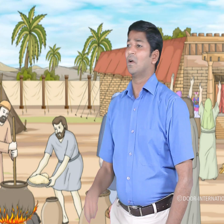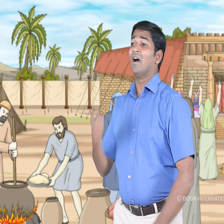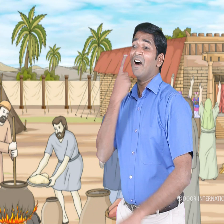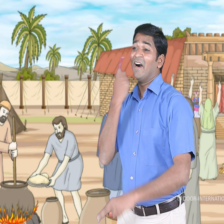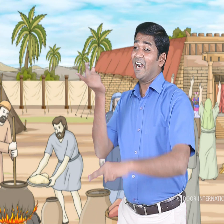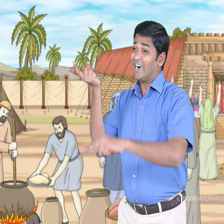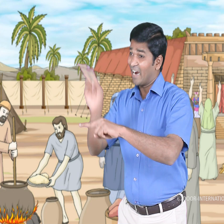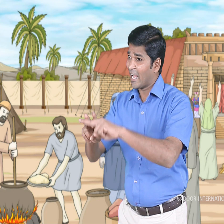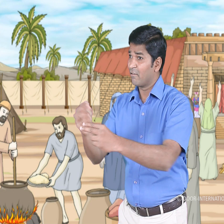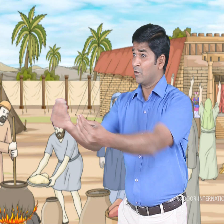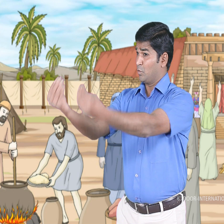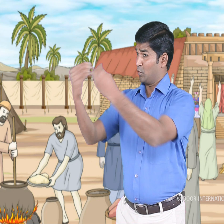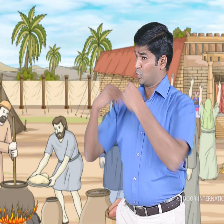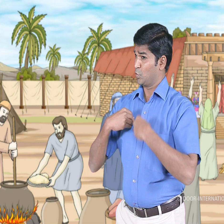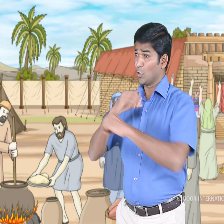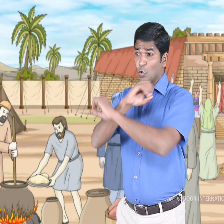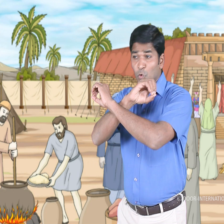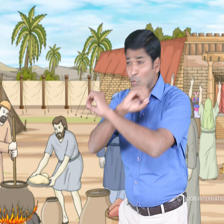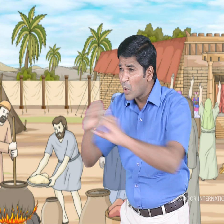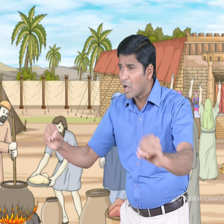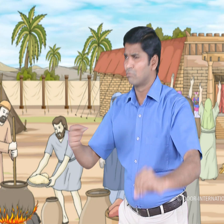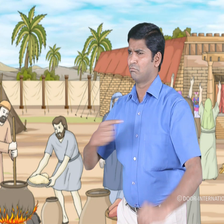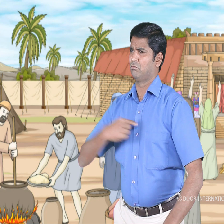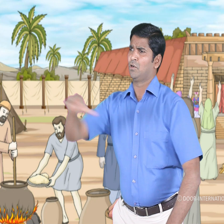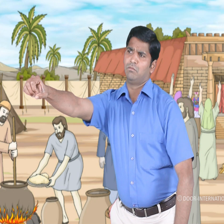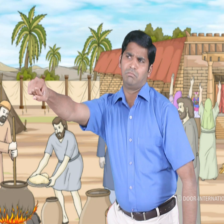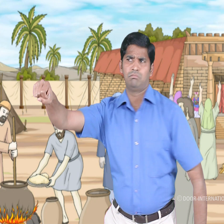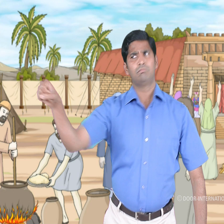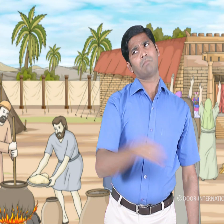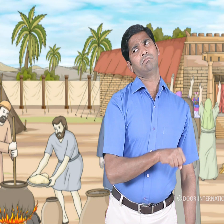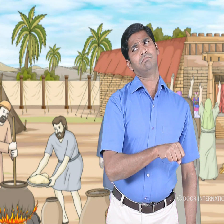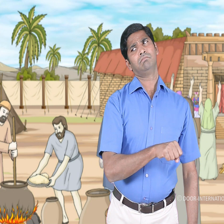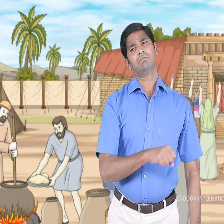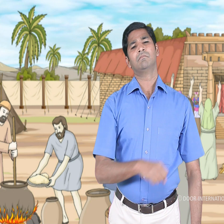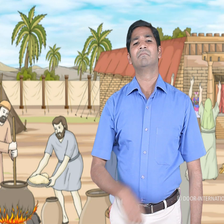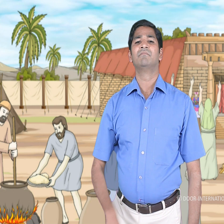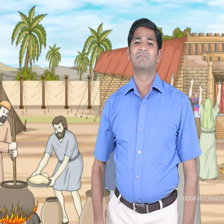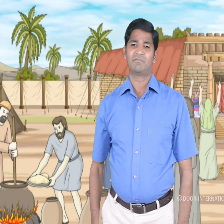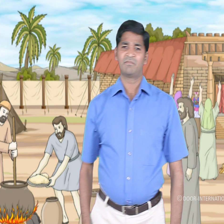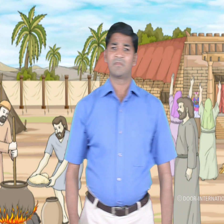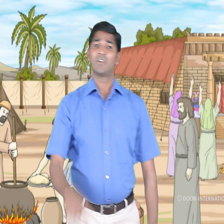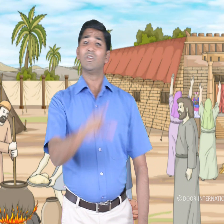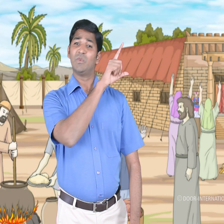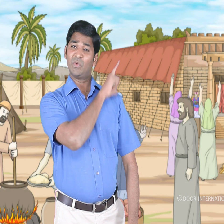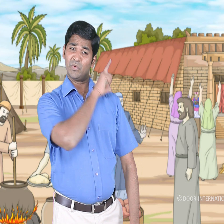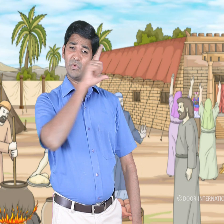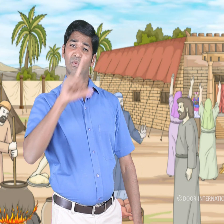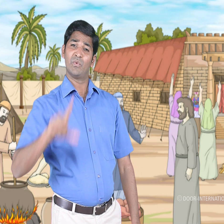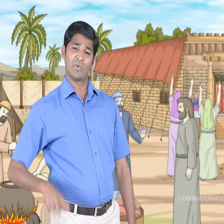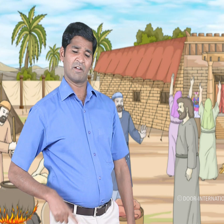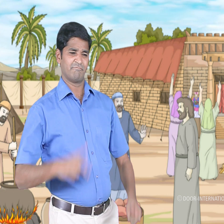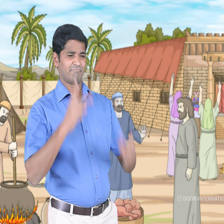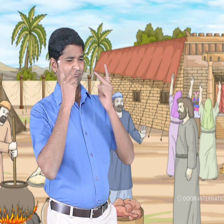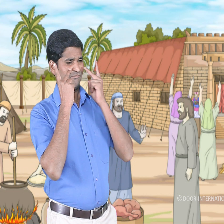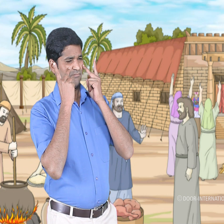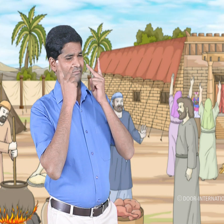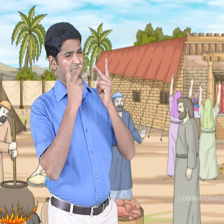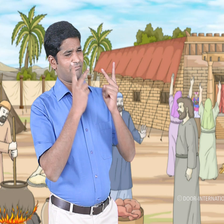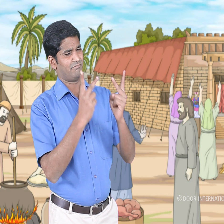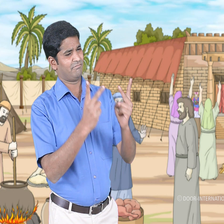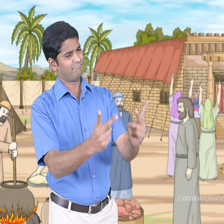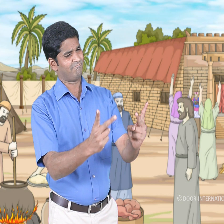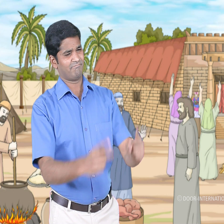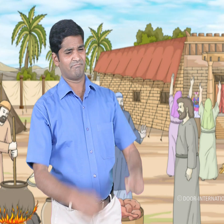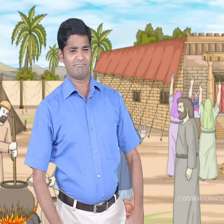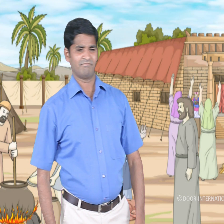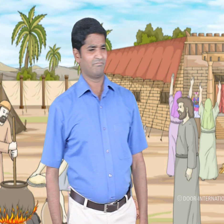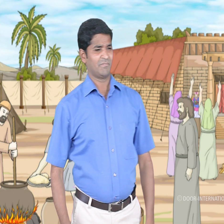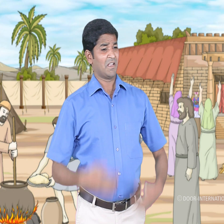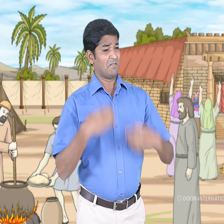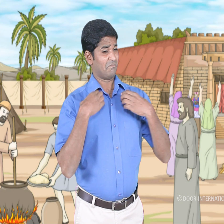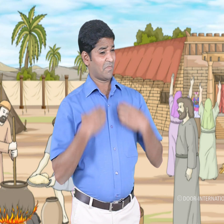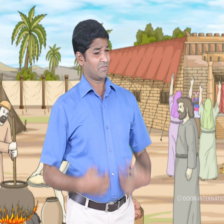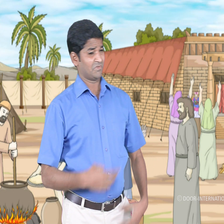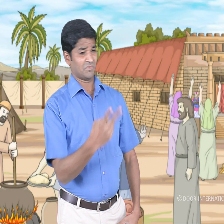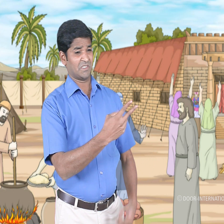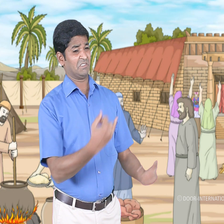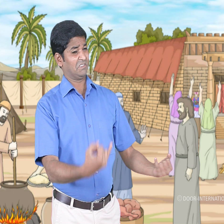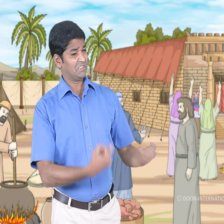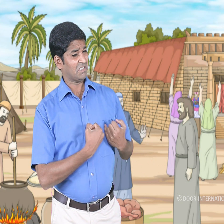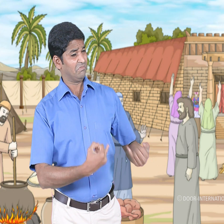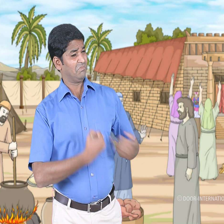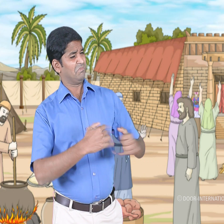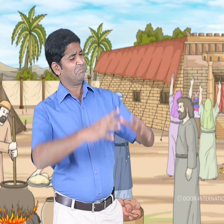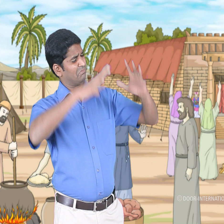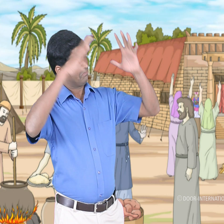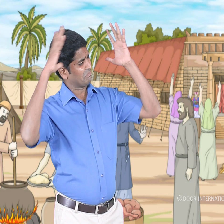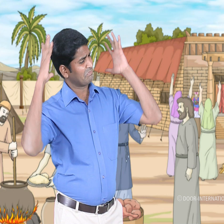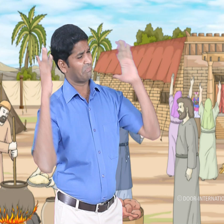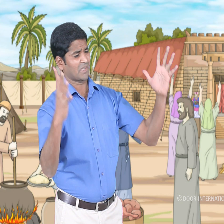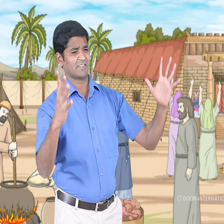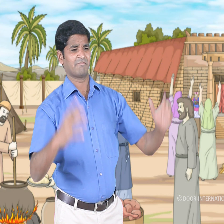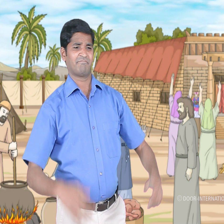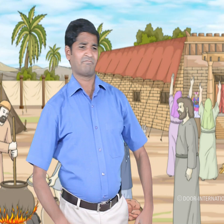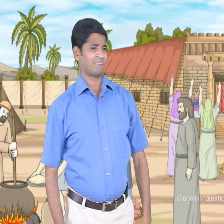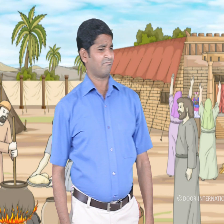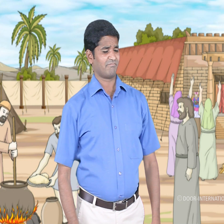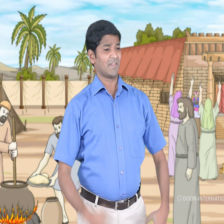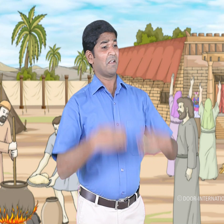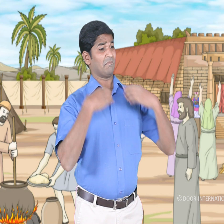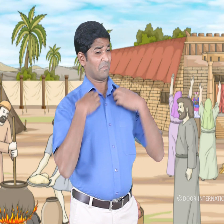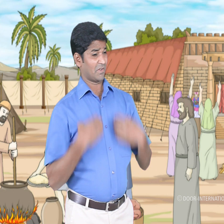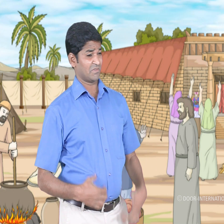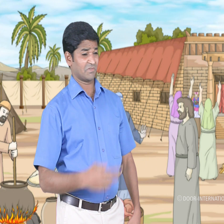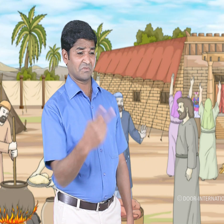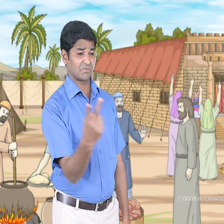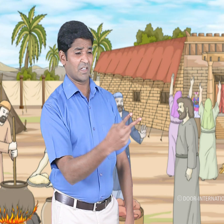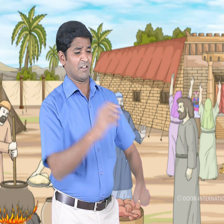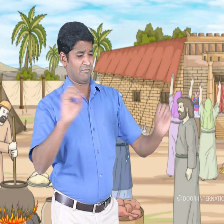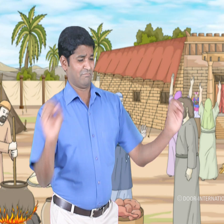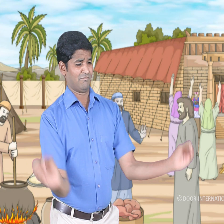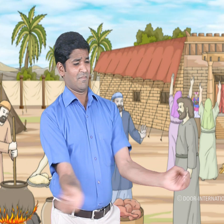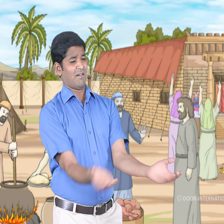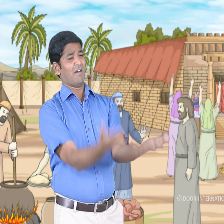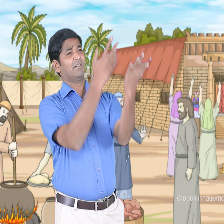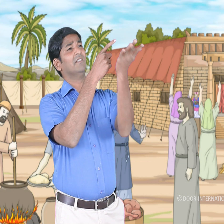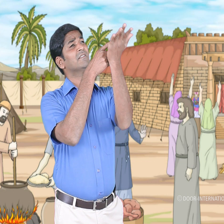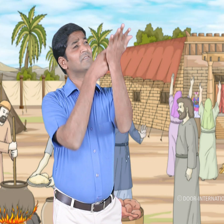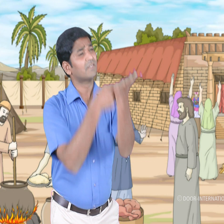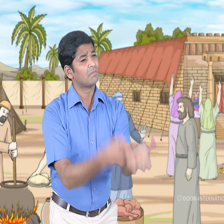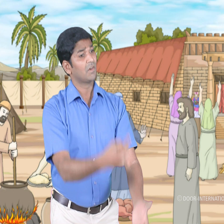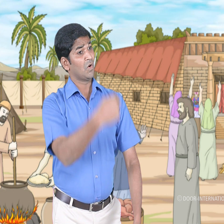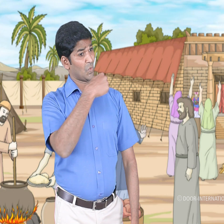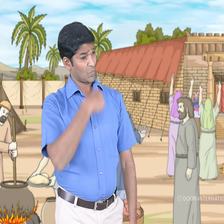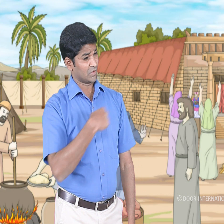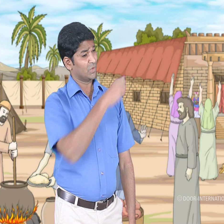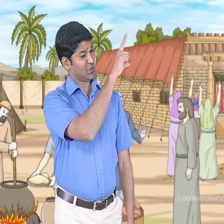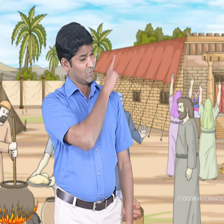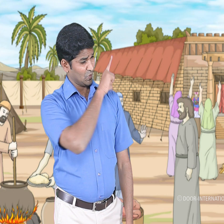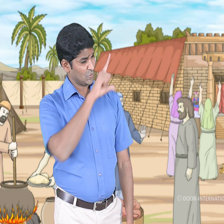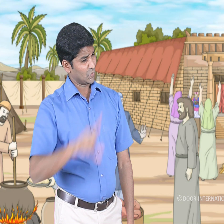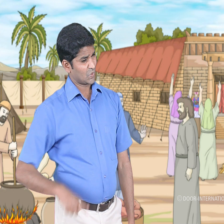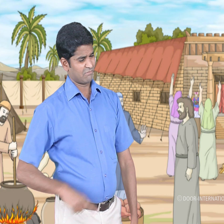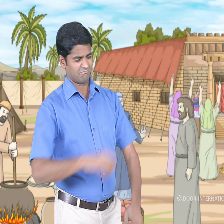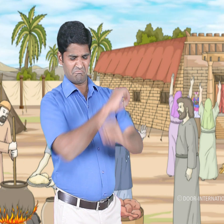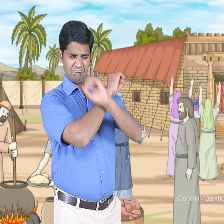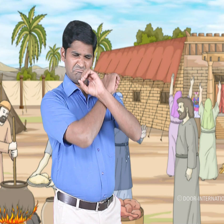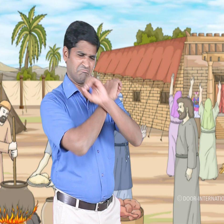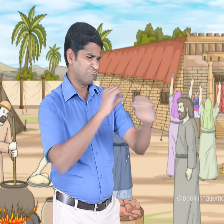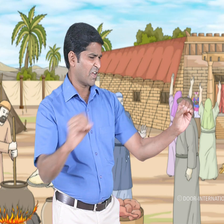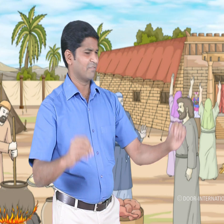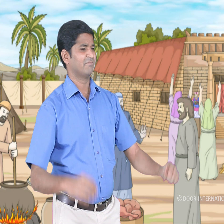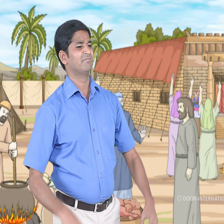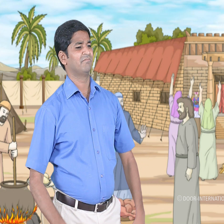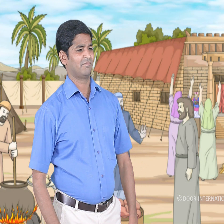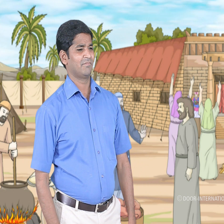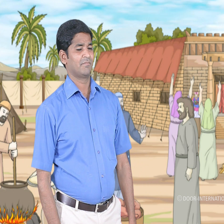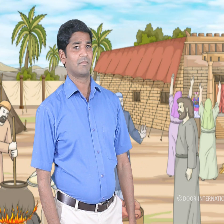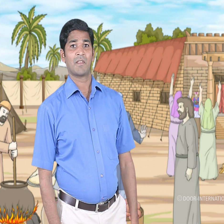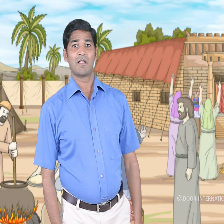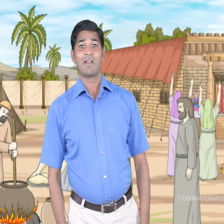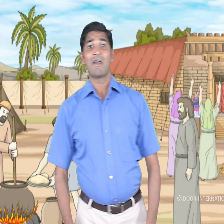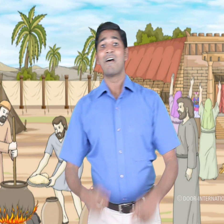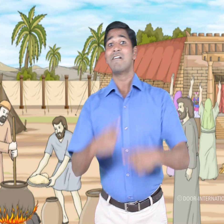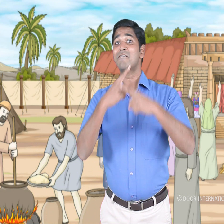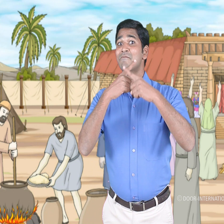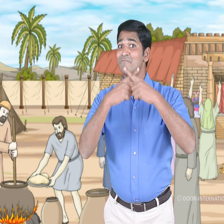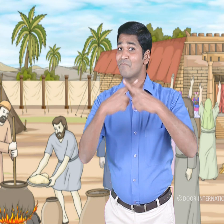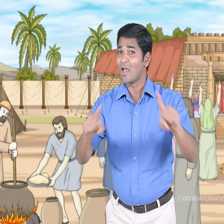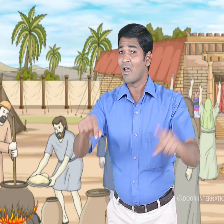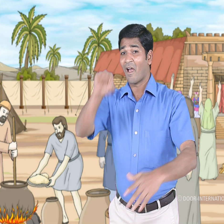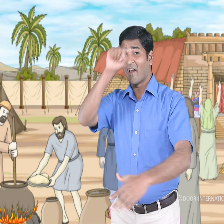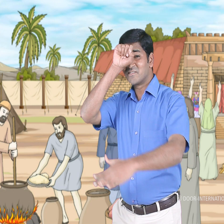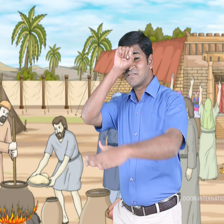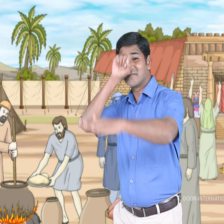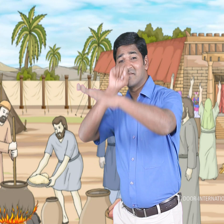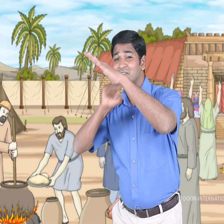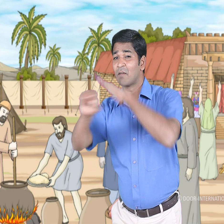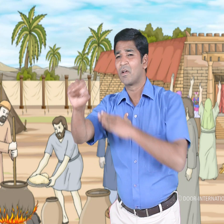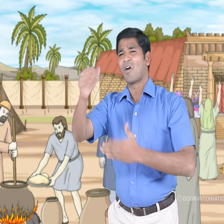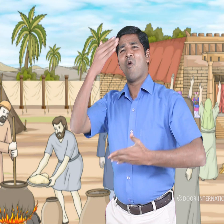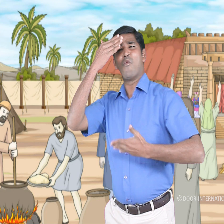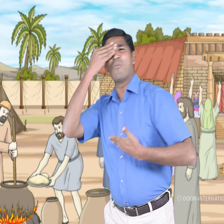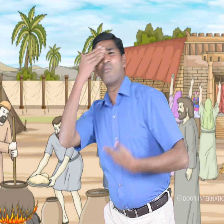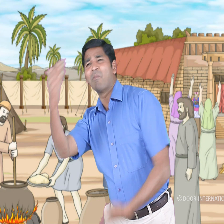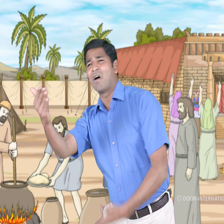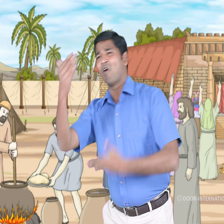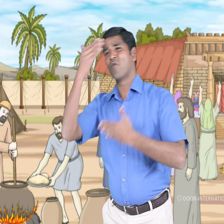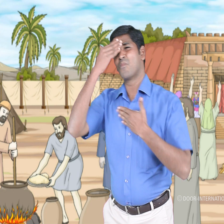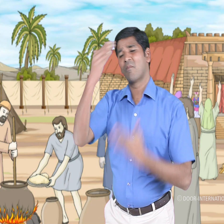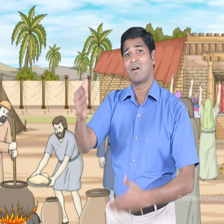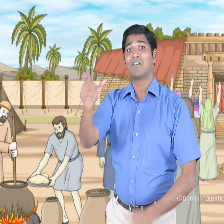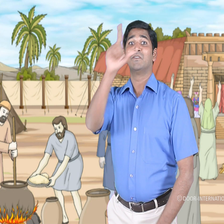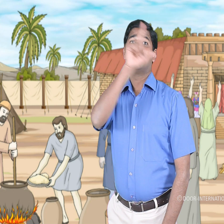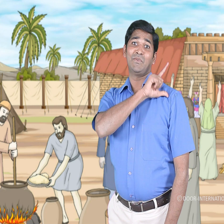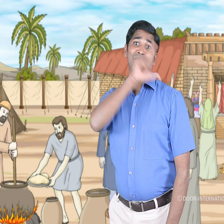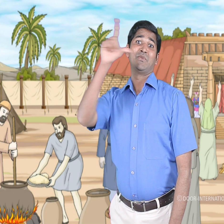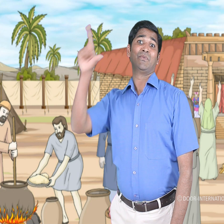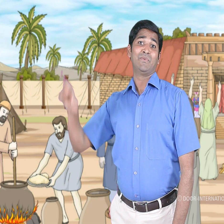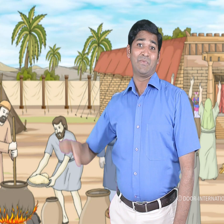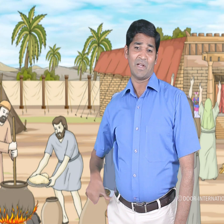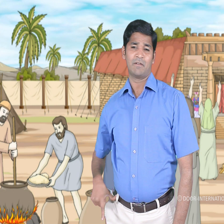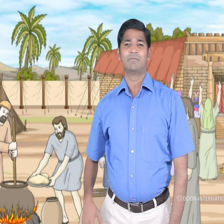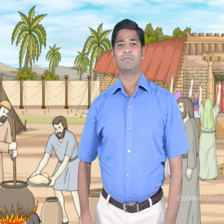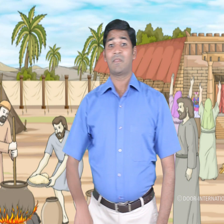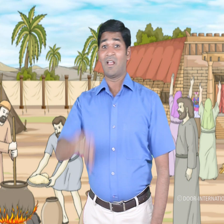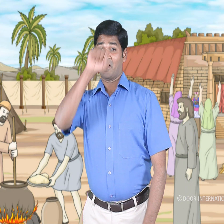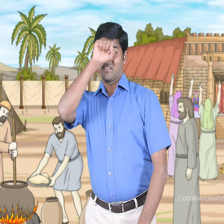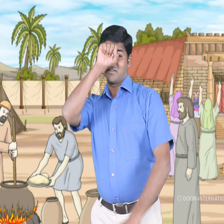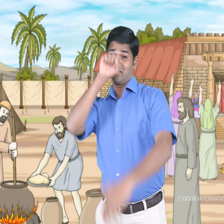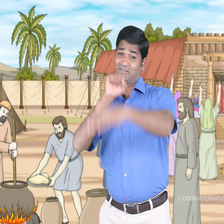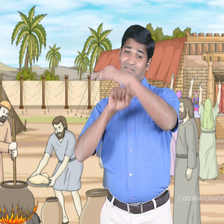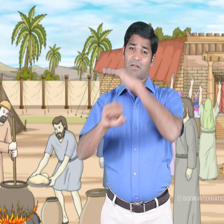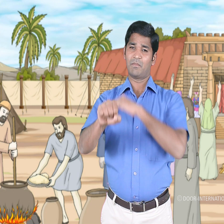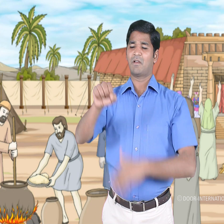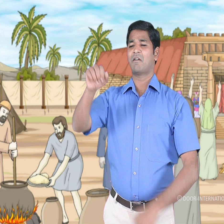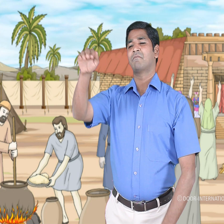And if any man said to him, “The fat must be burned first; then you may take whatever you want,” the servant would reply, “No, you must give it to me right now. If you refuse, I will take it by force!”